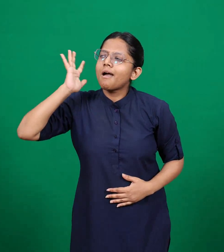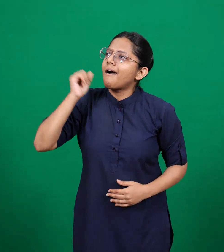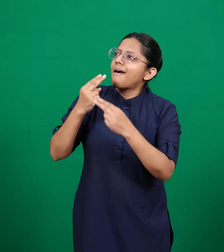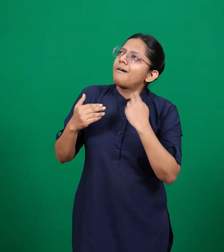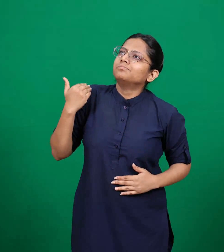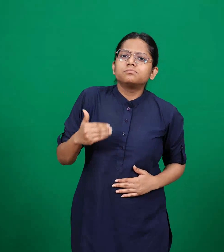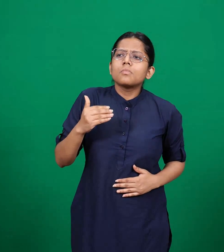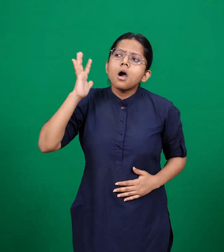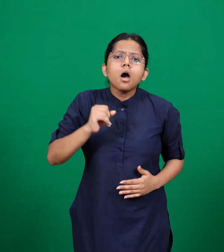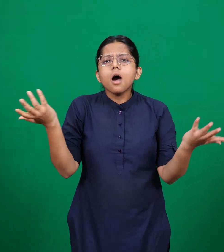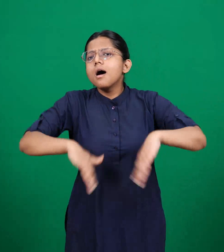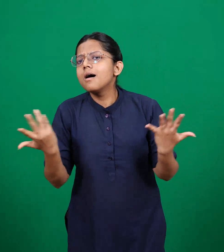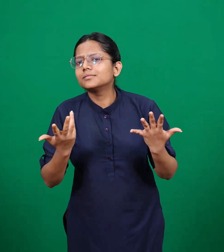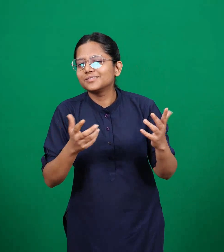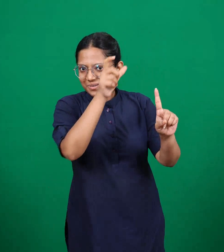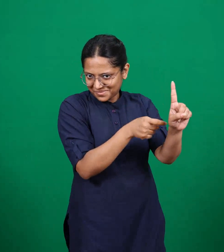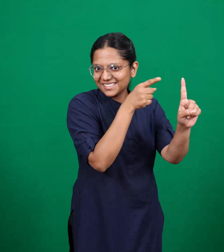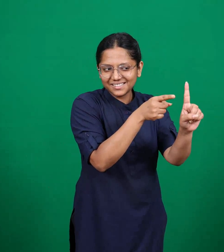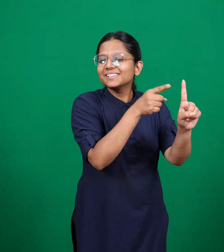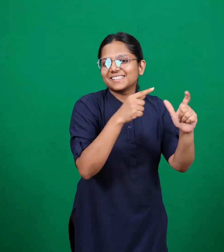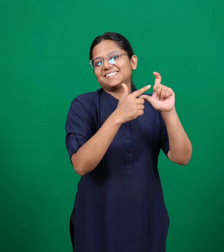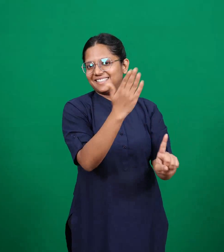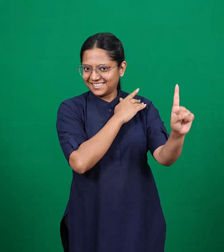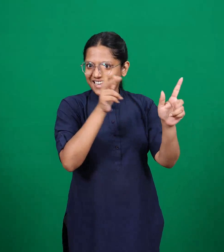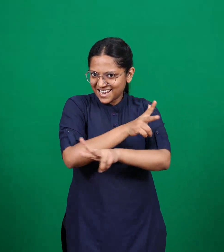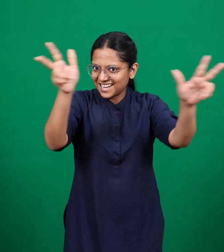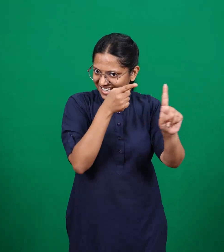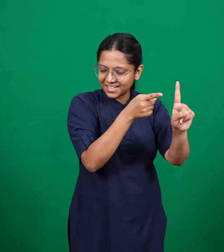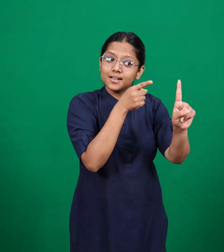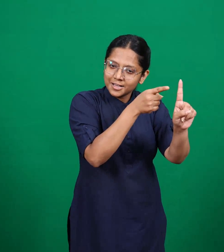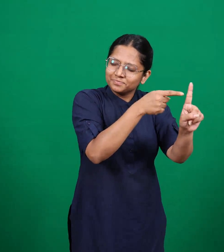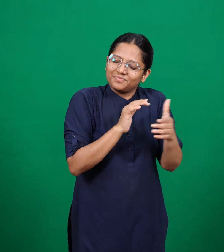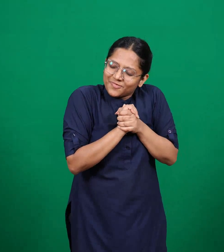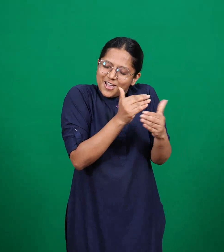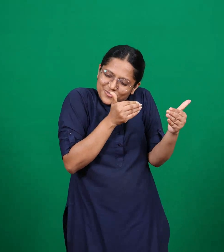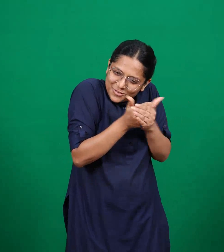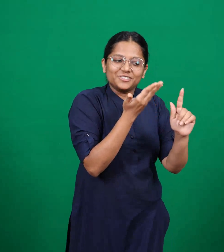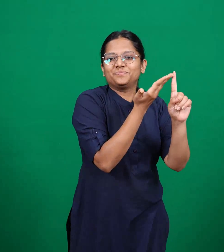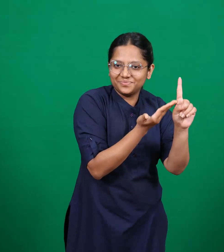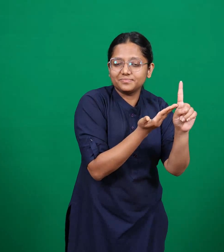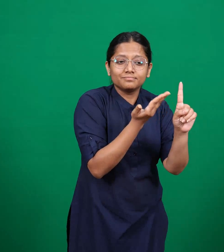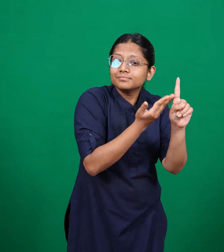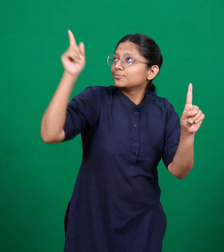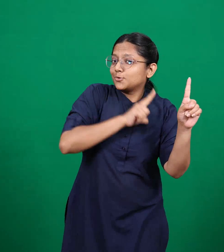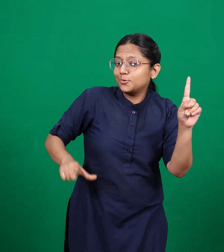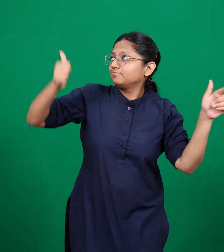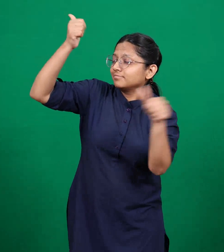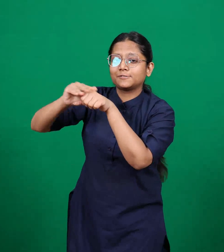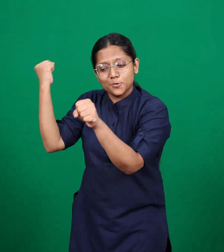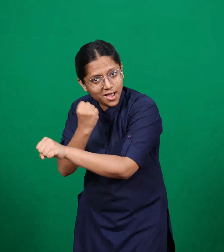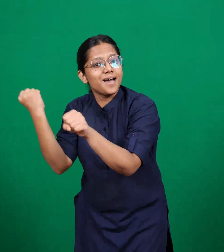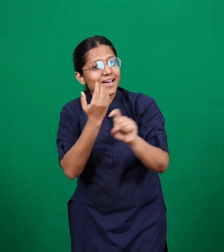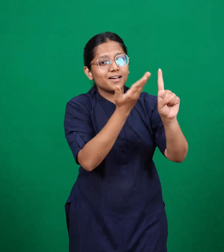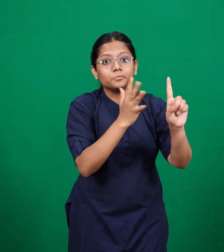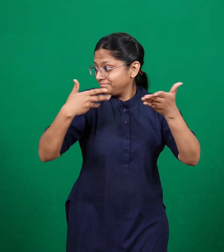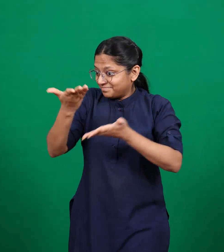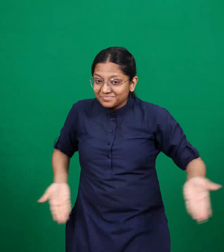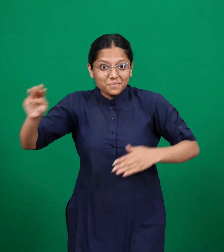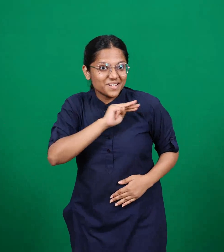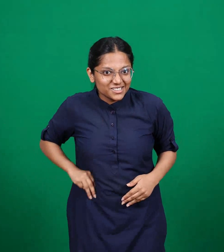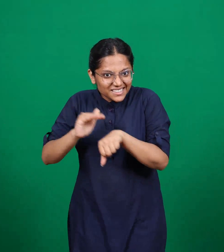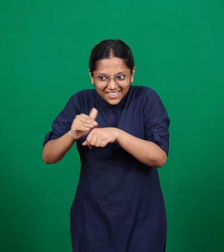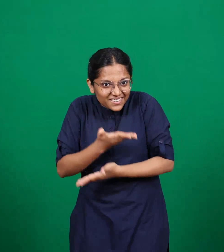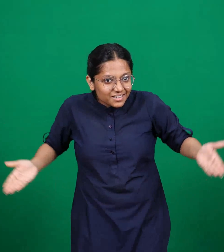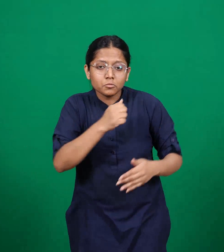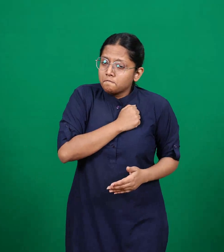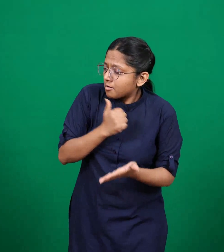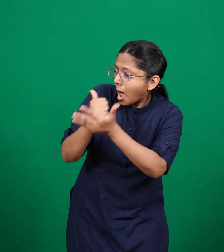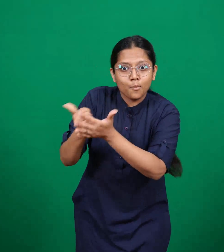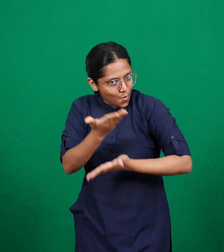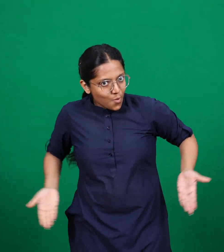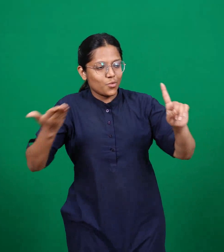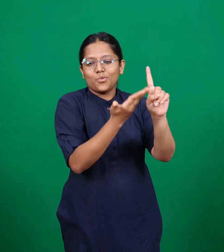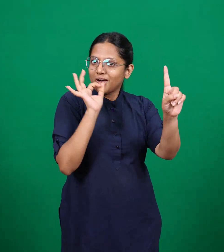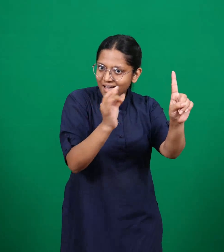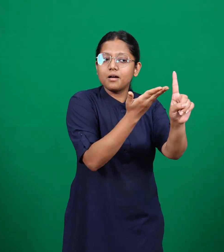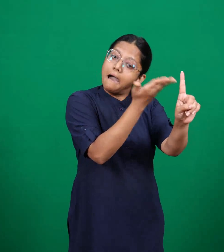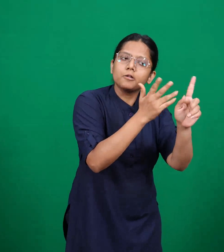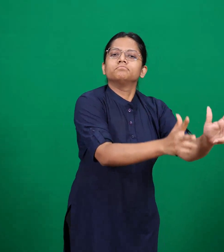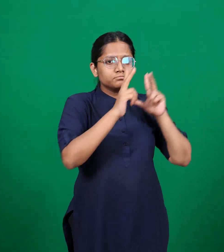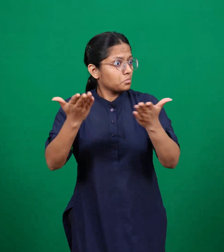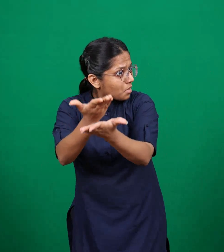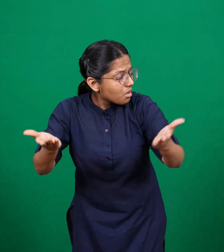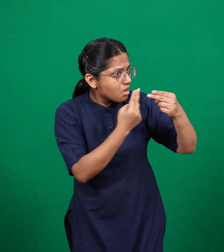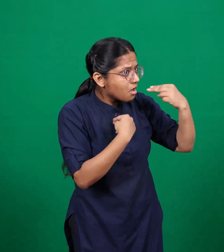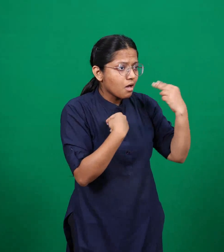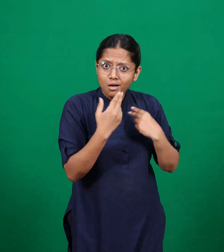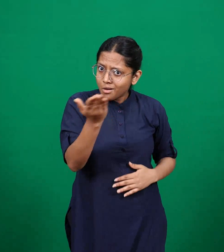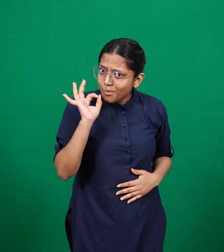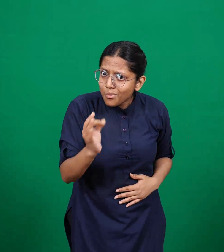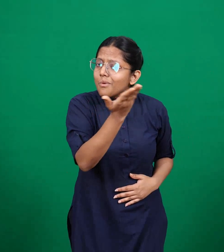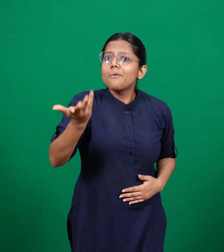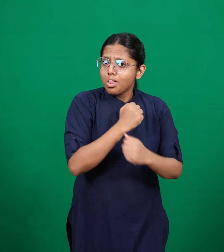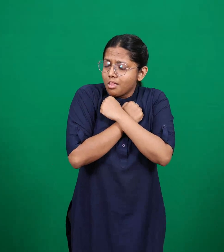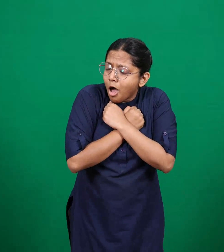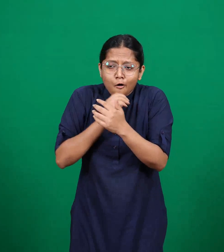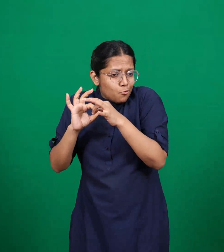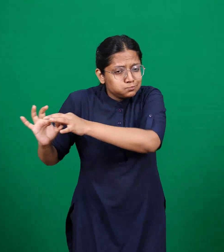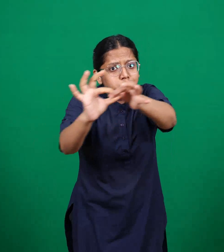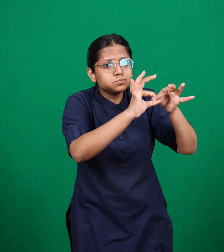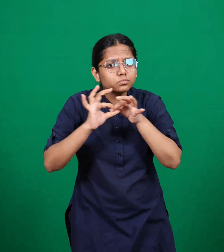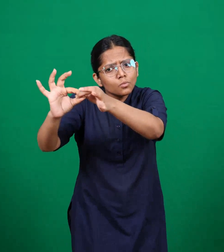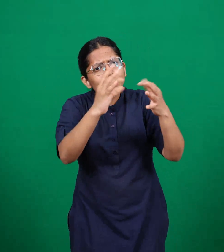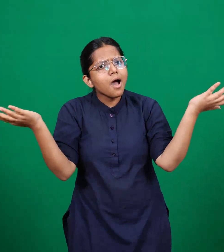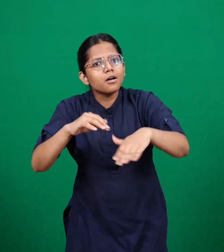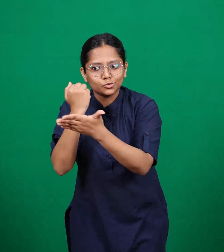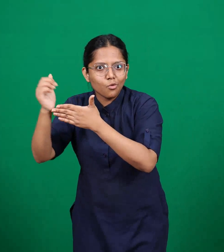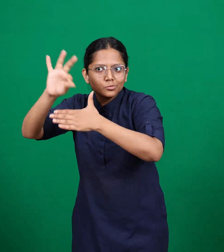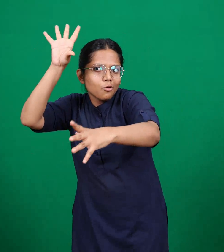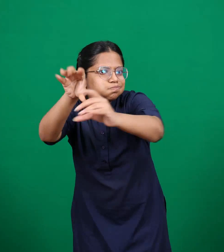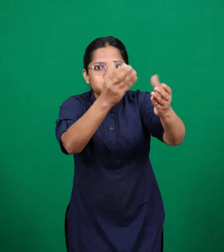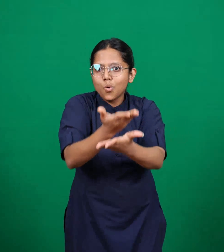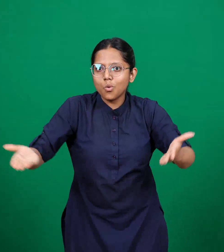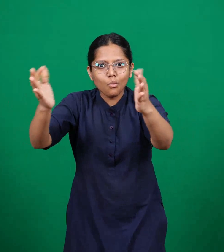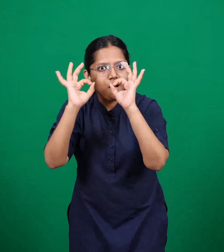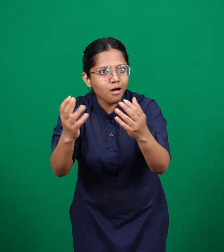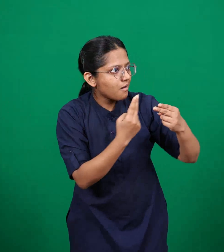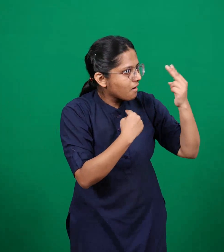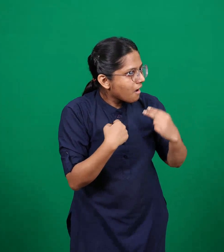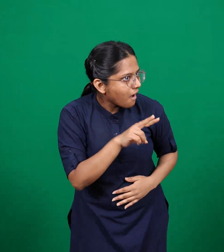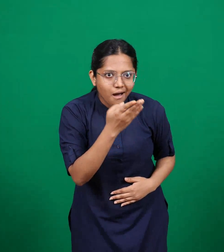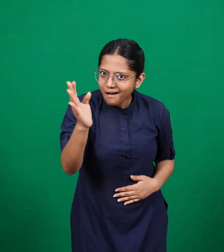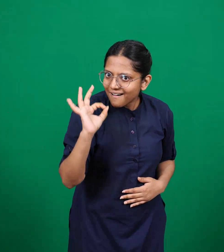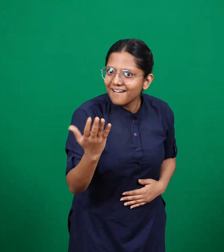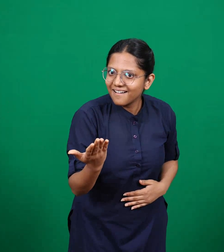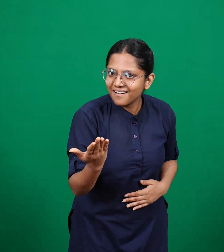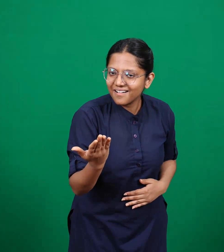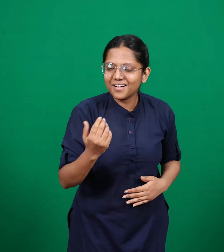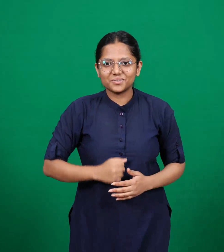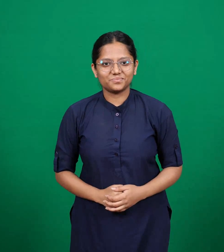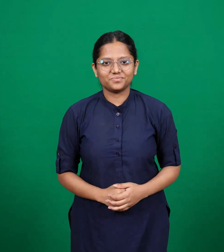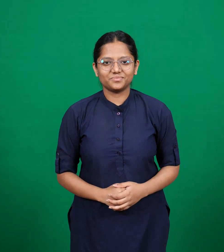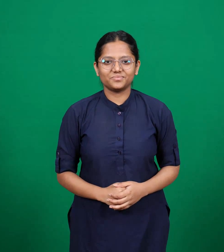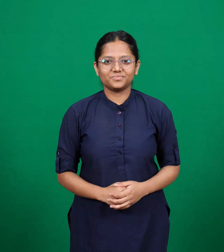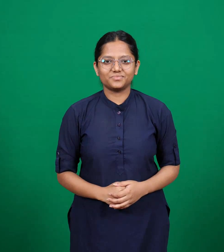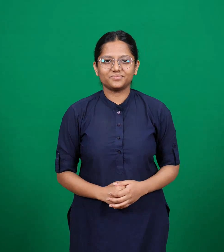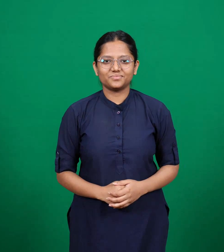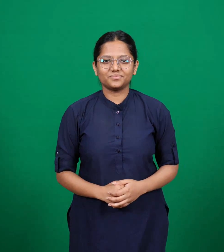You learned it from Epaphras, our beloved fellow servant, who is a faithful minister of Christ on our behalf, and who also informed us of your love in the Spirit.